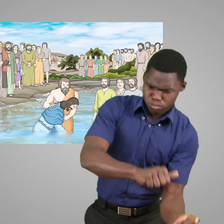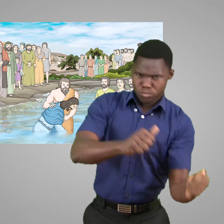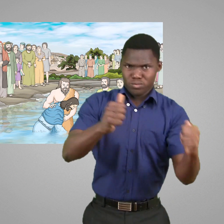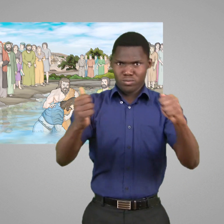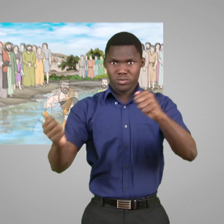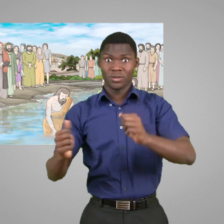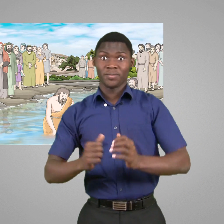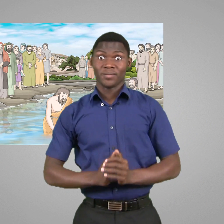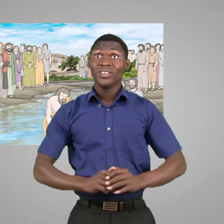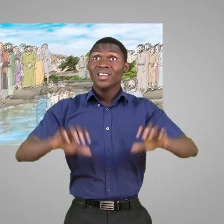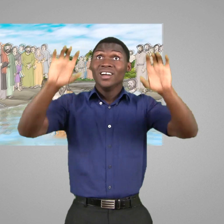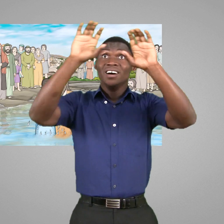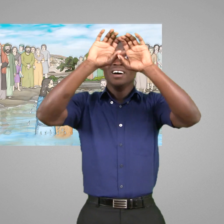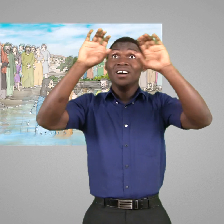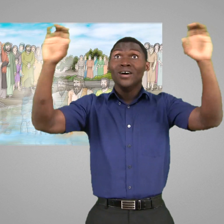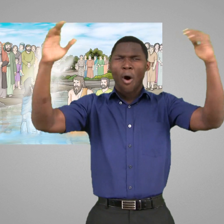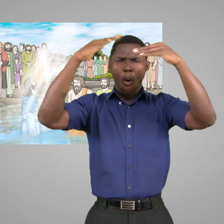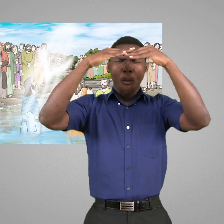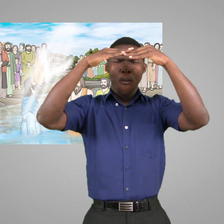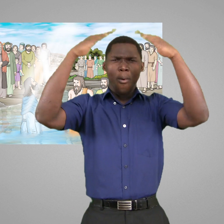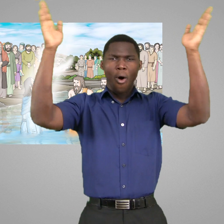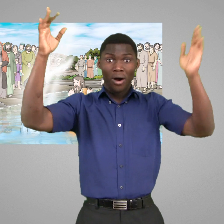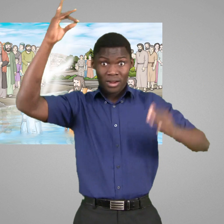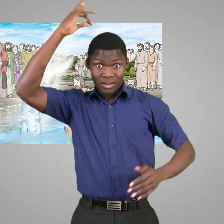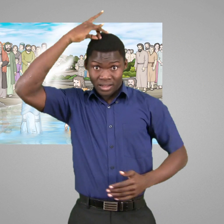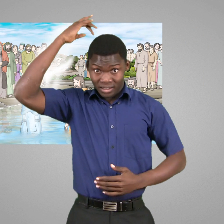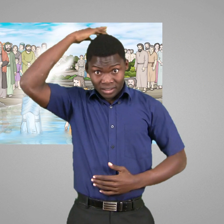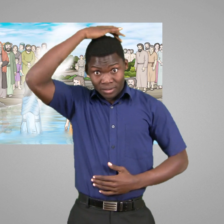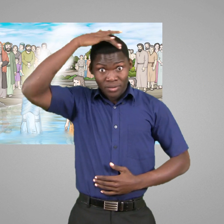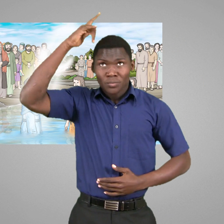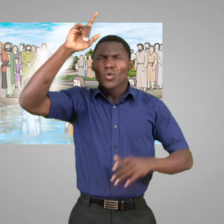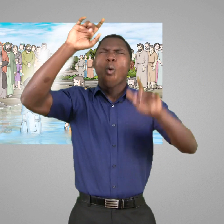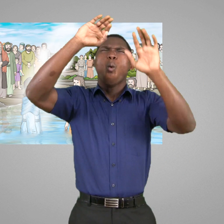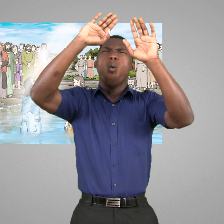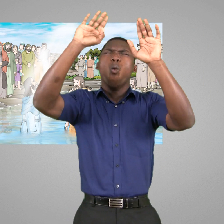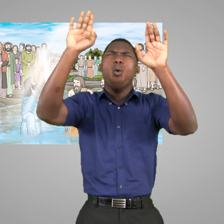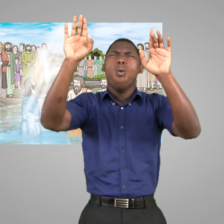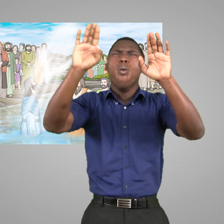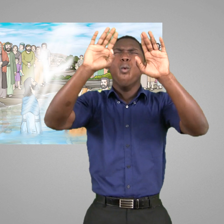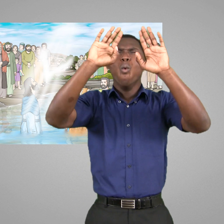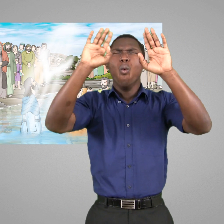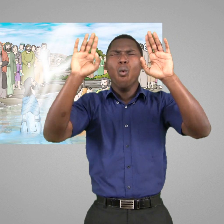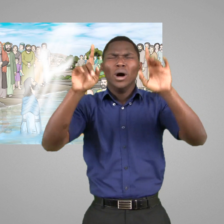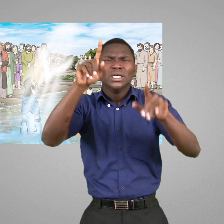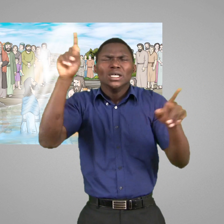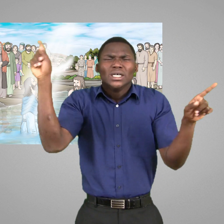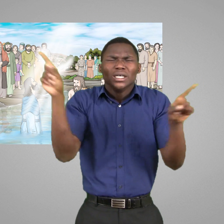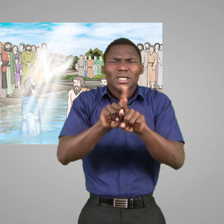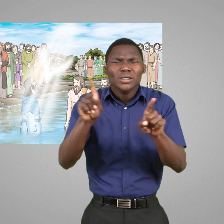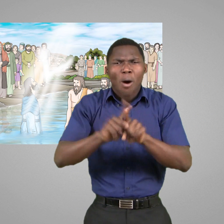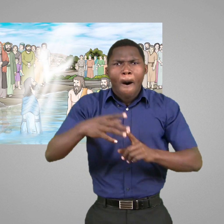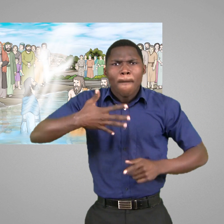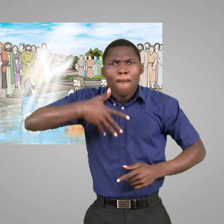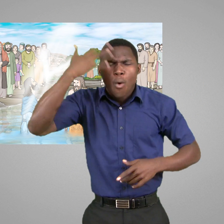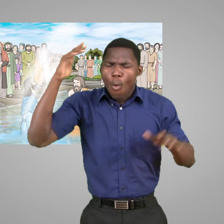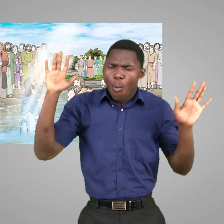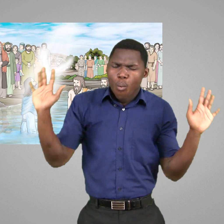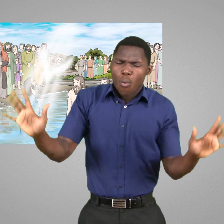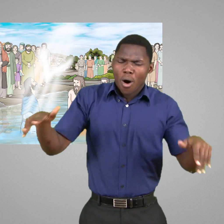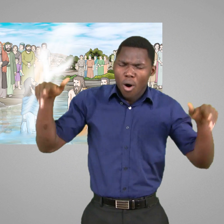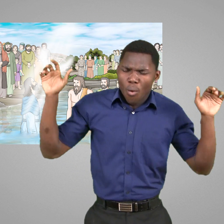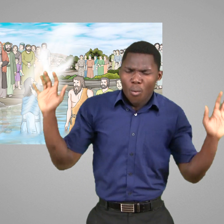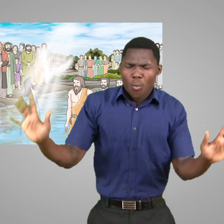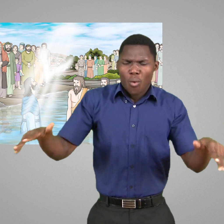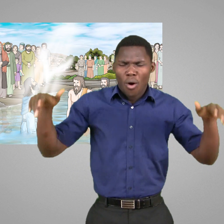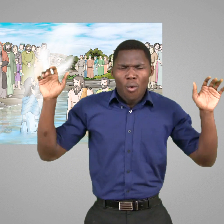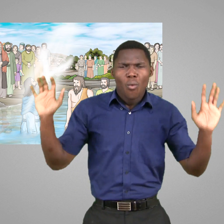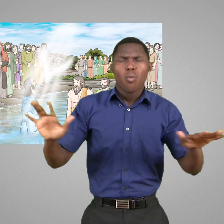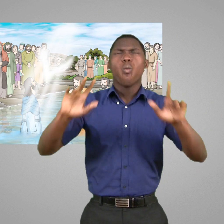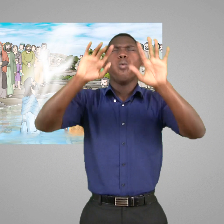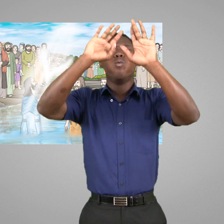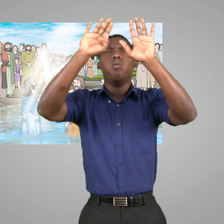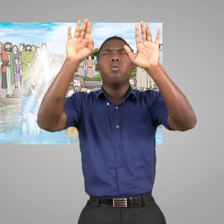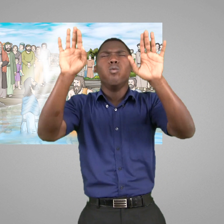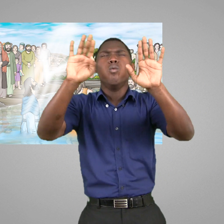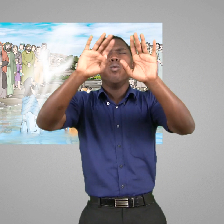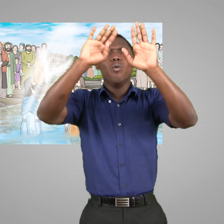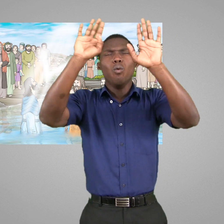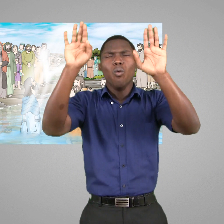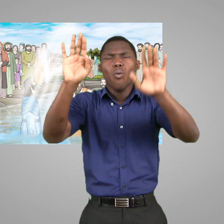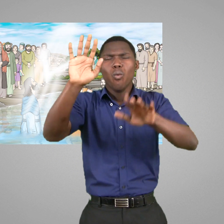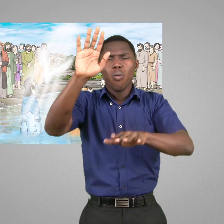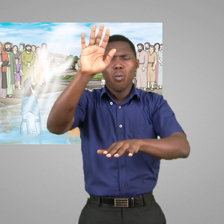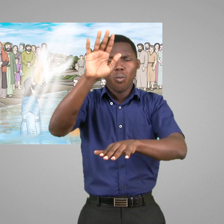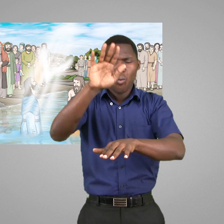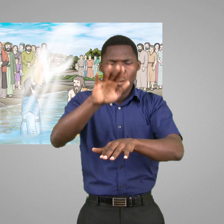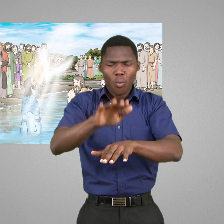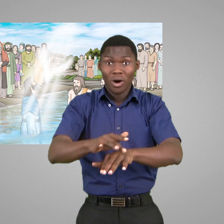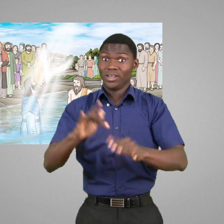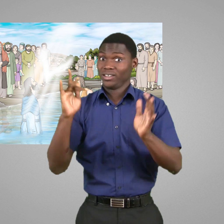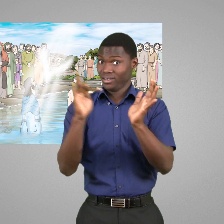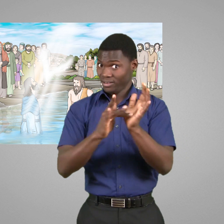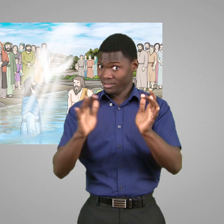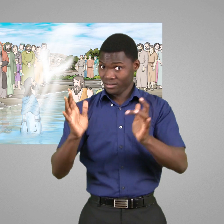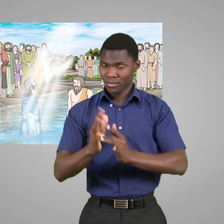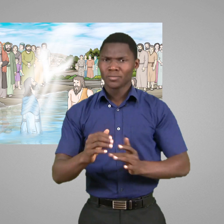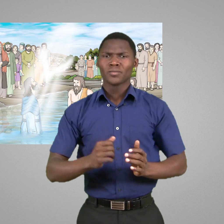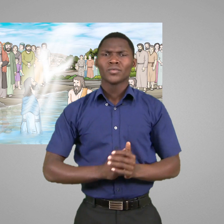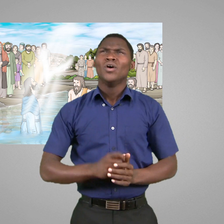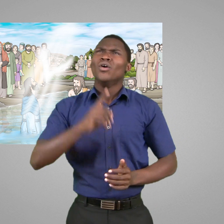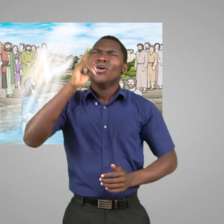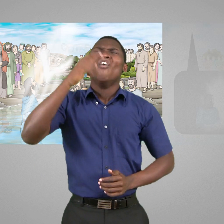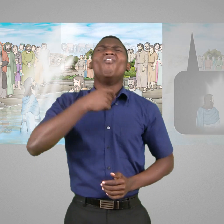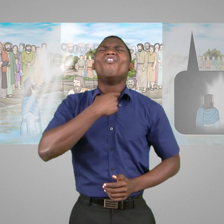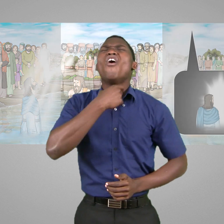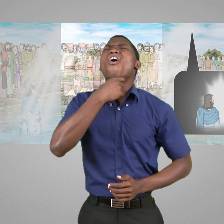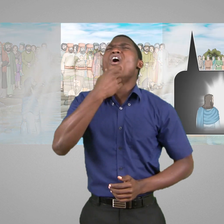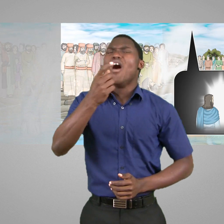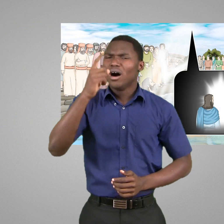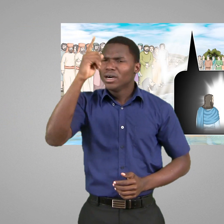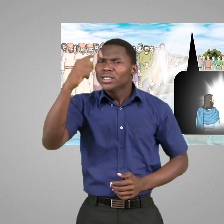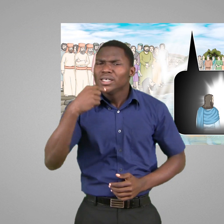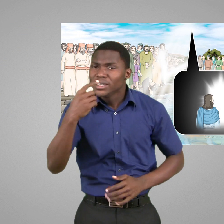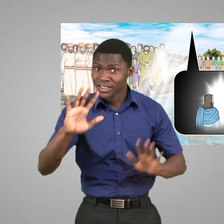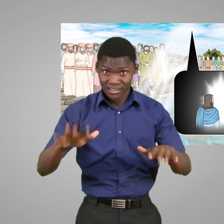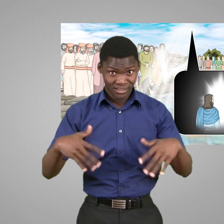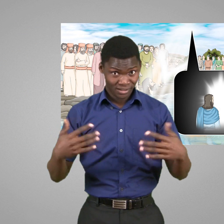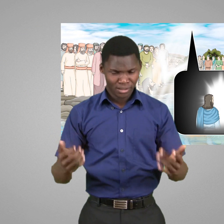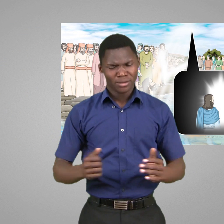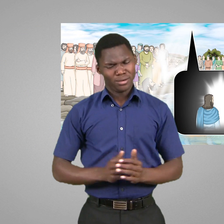Suddenly the heavens were opened, and He saw the Spirit of God descending like a dove and resting on Him.